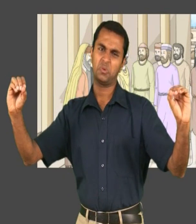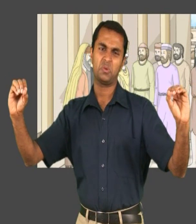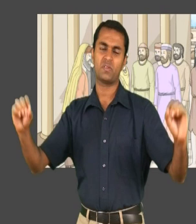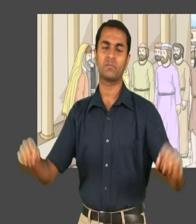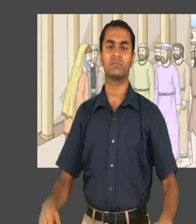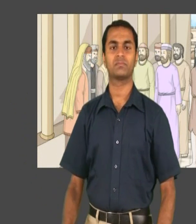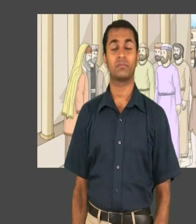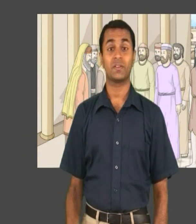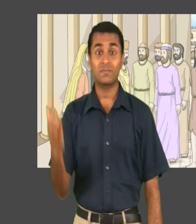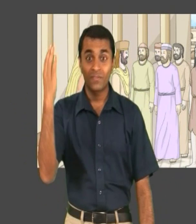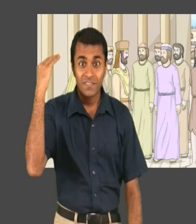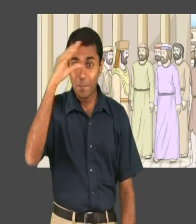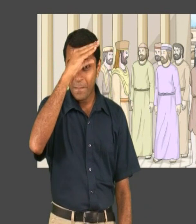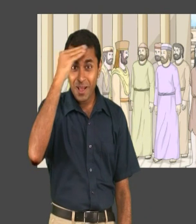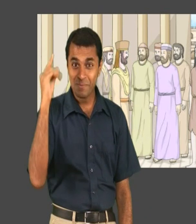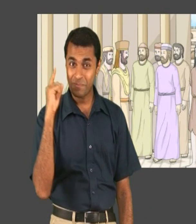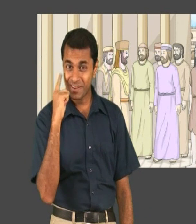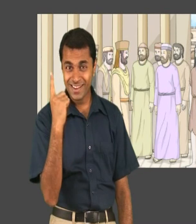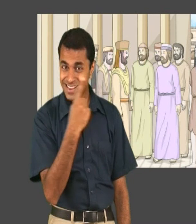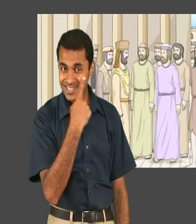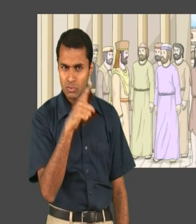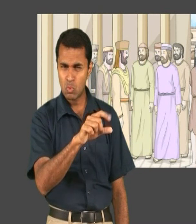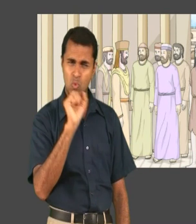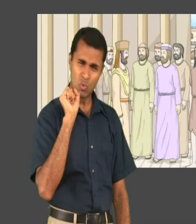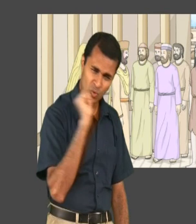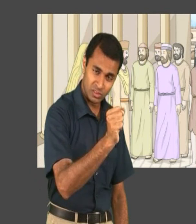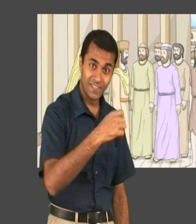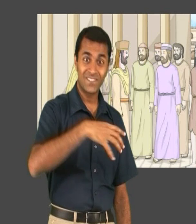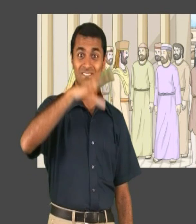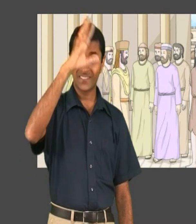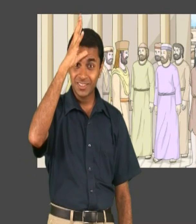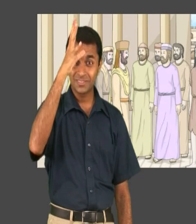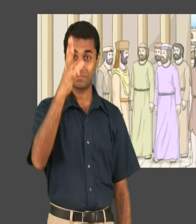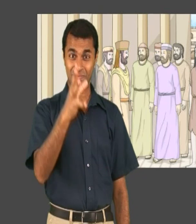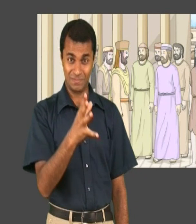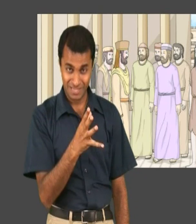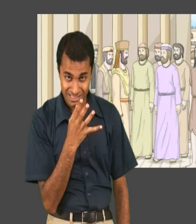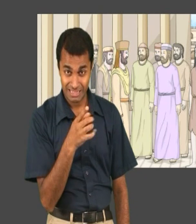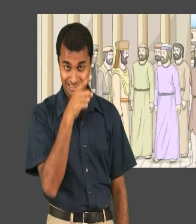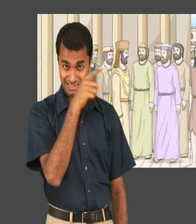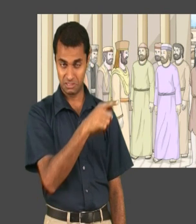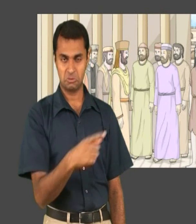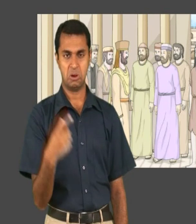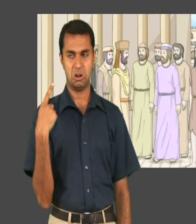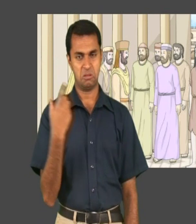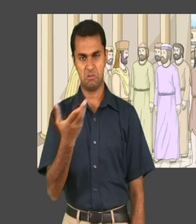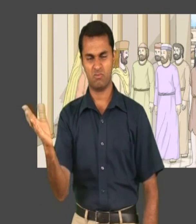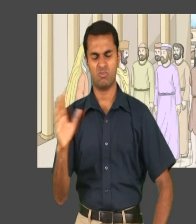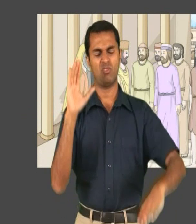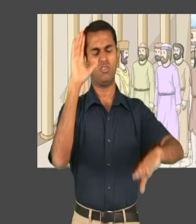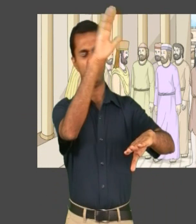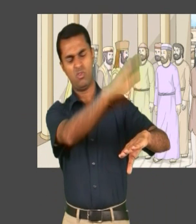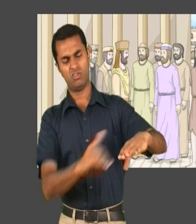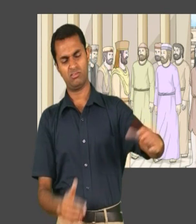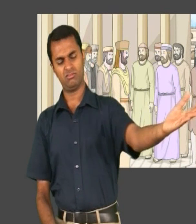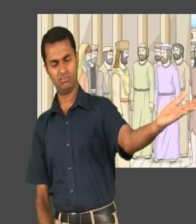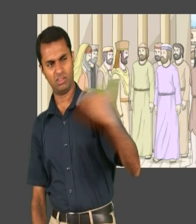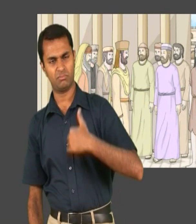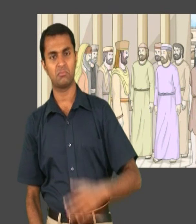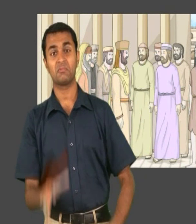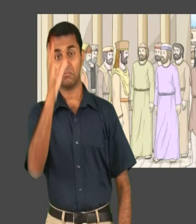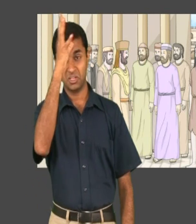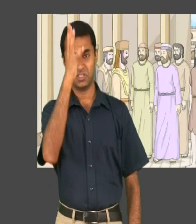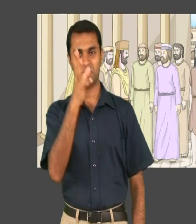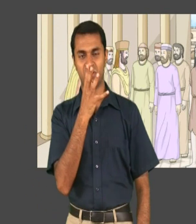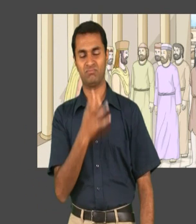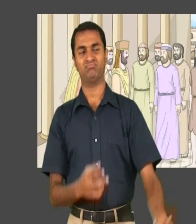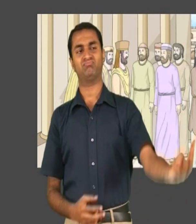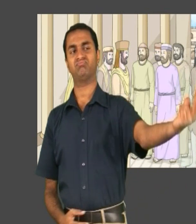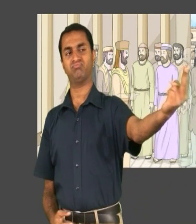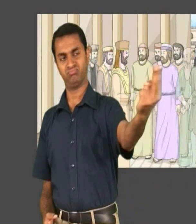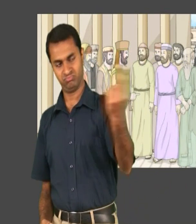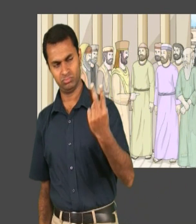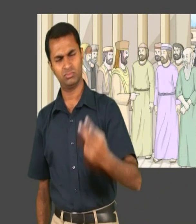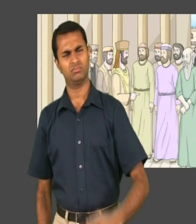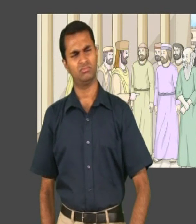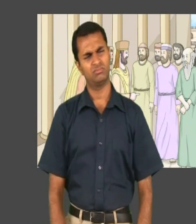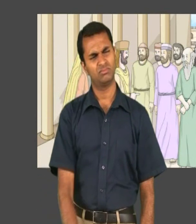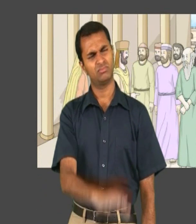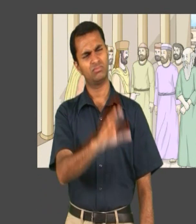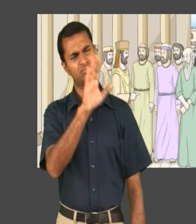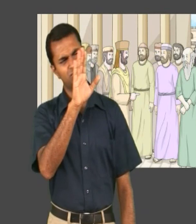“He is a prophet,” the man replied.